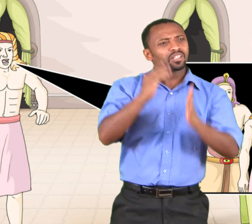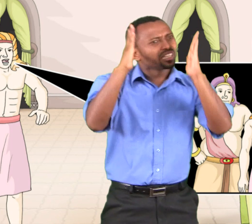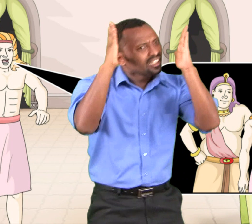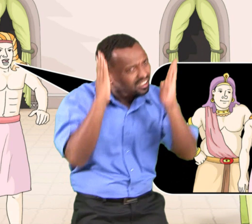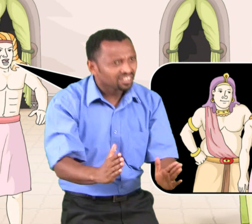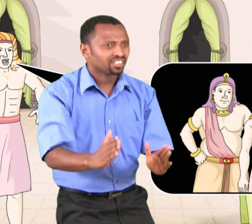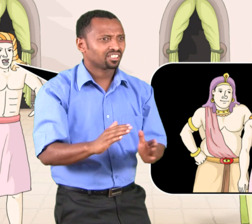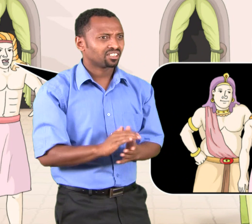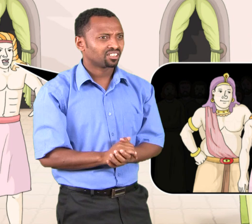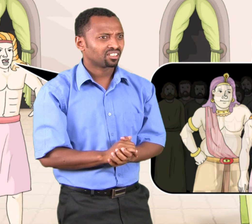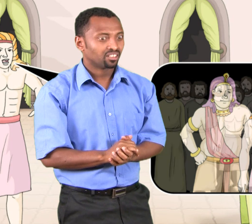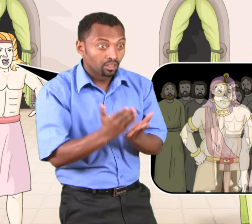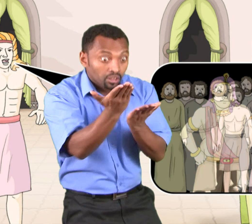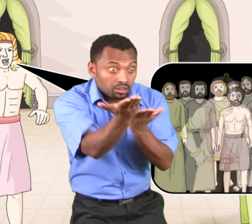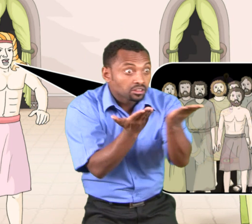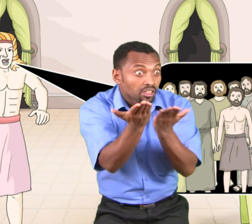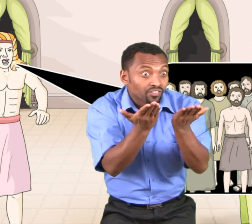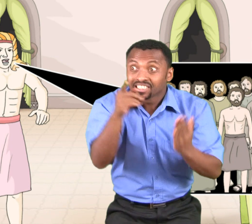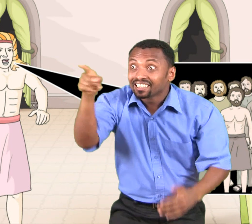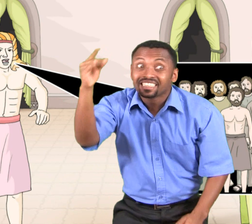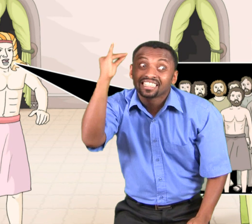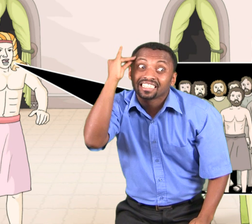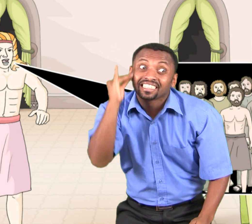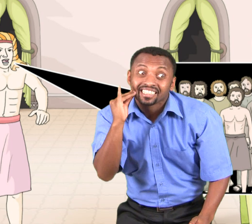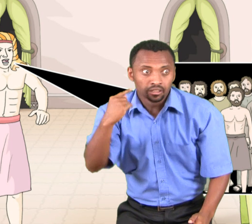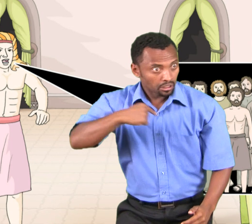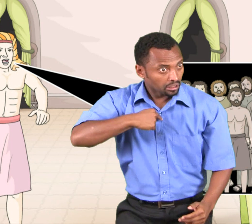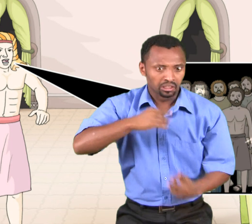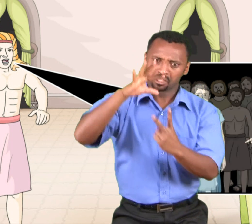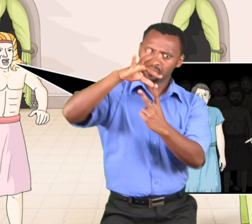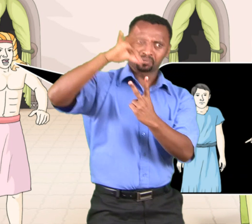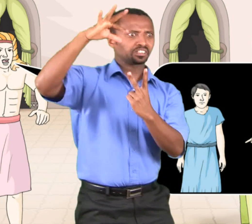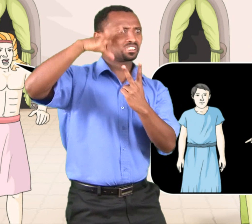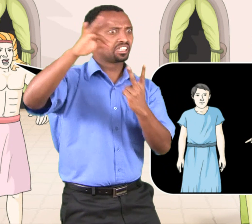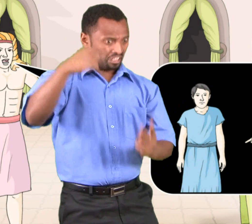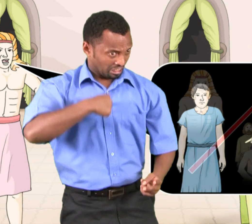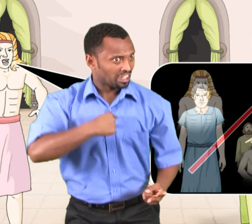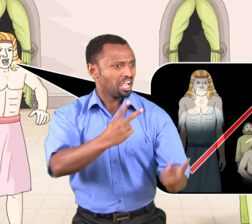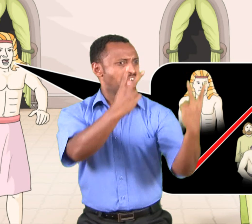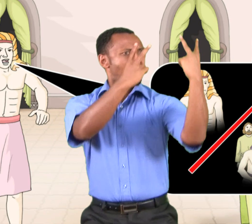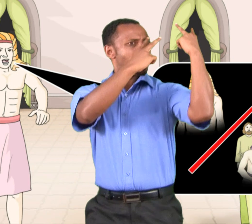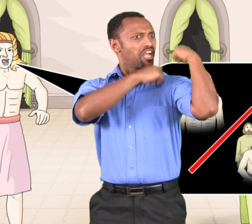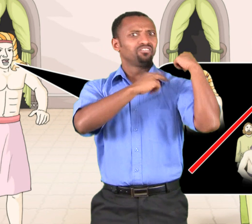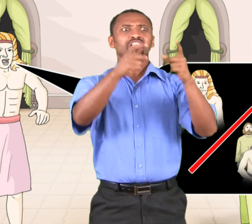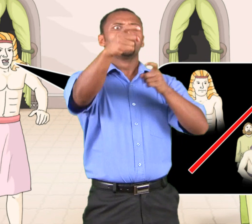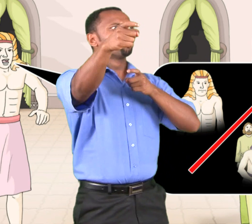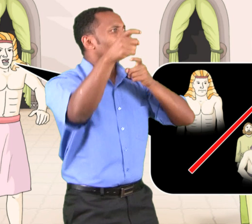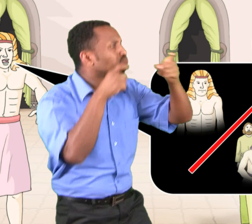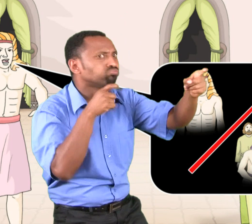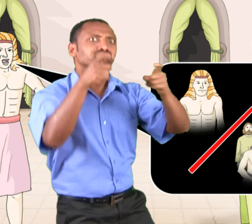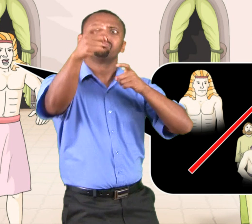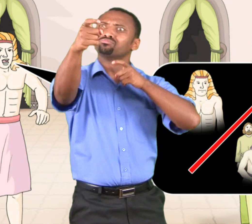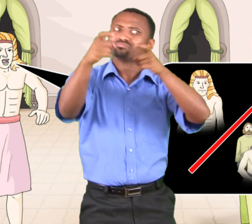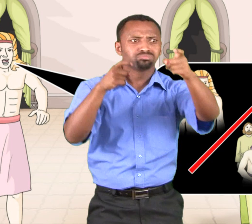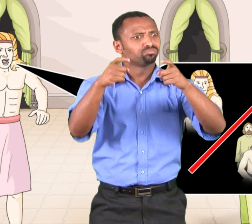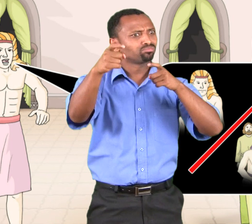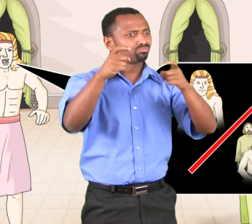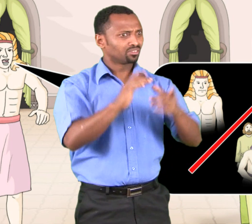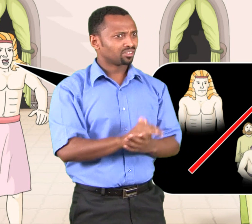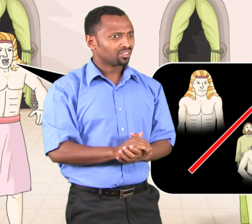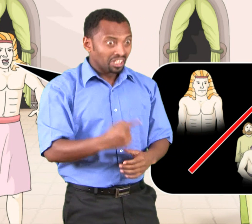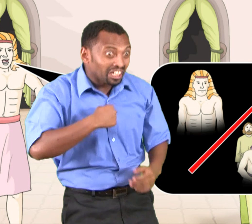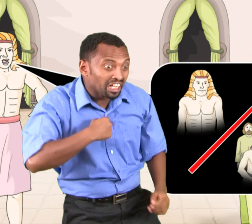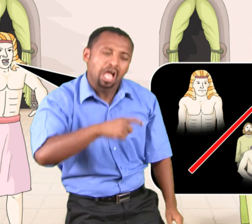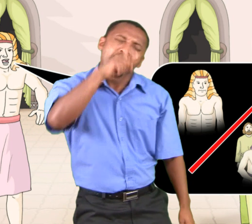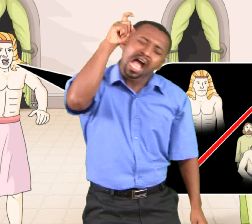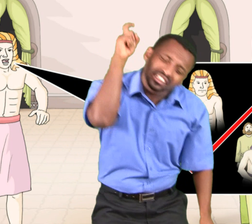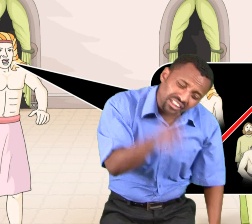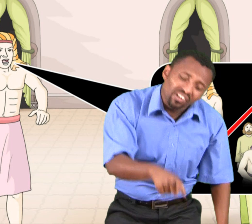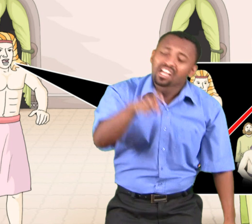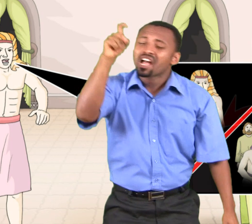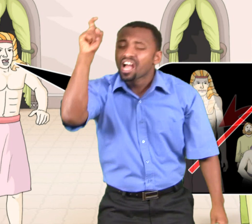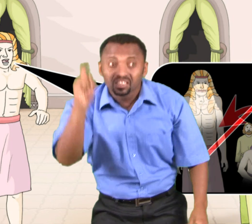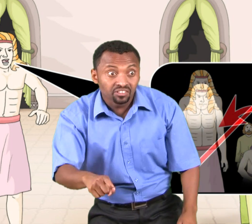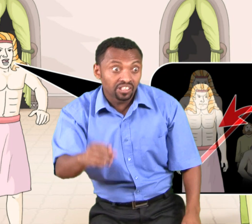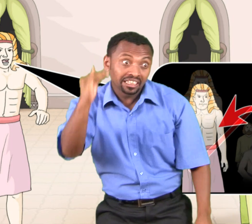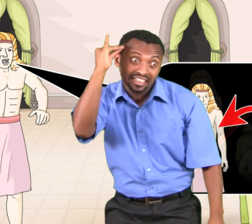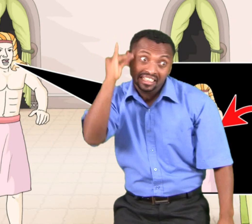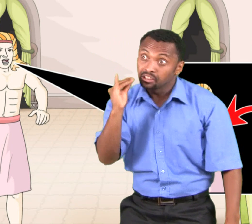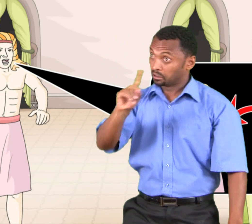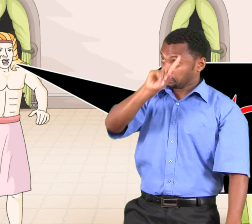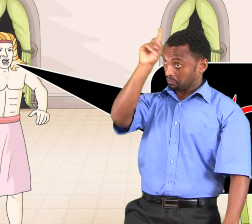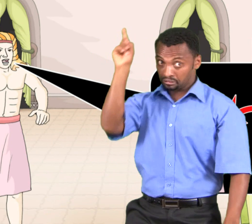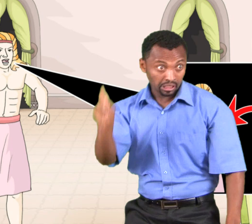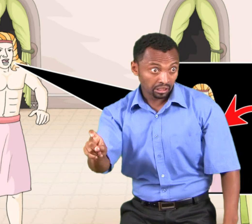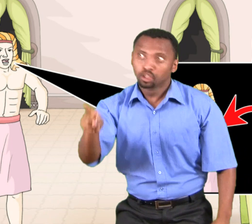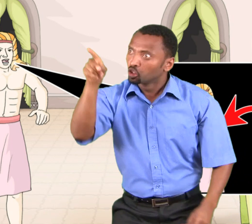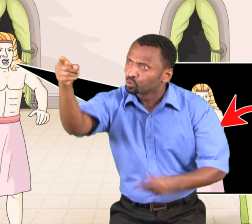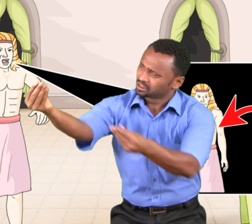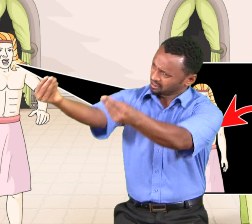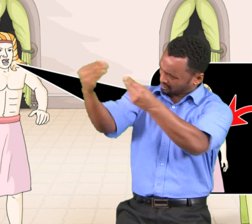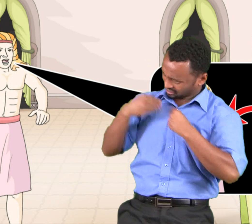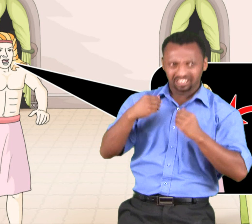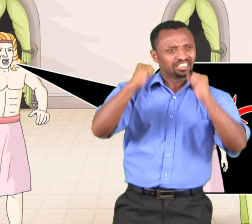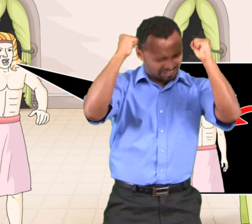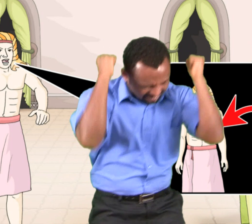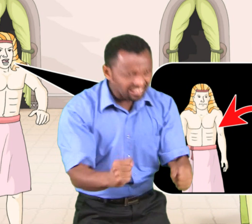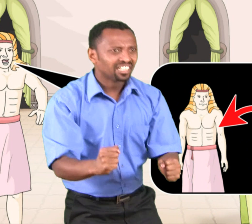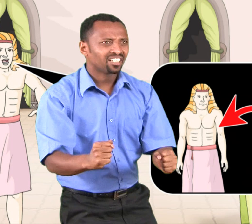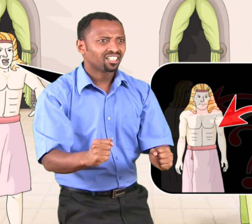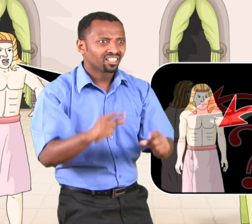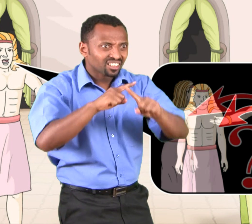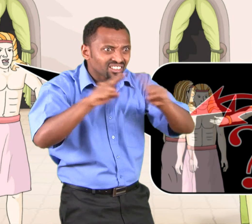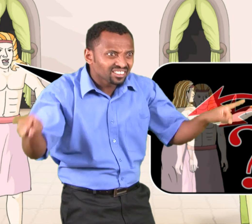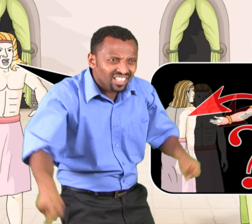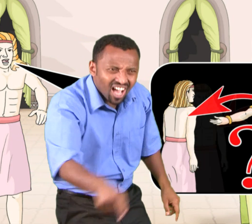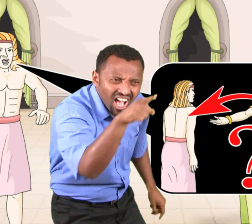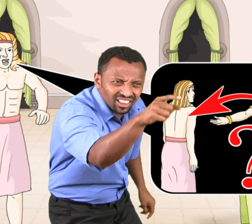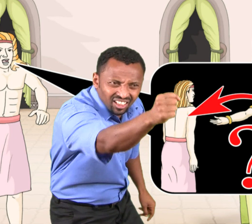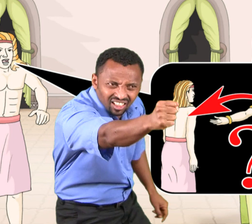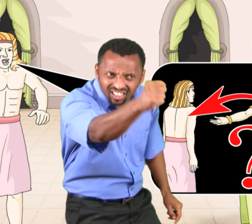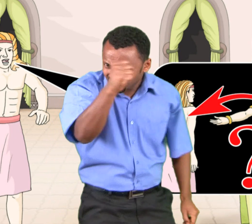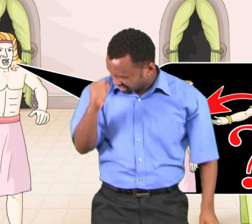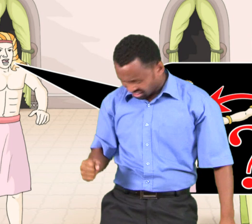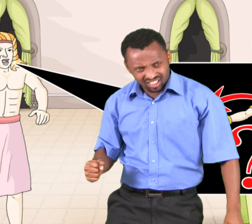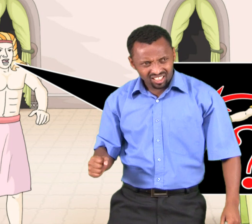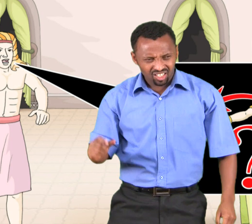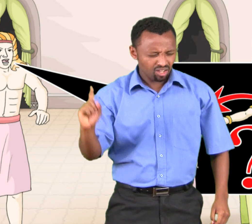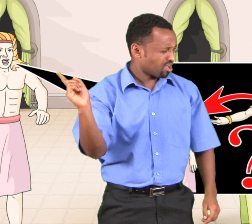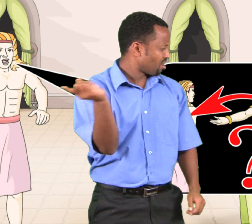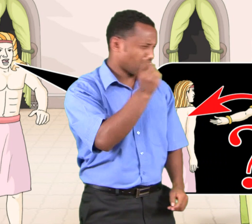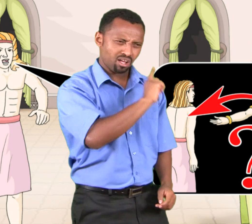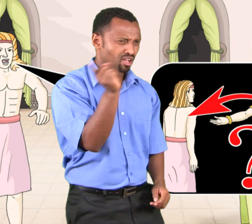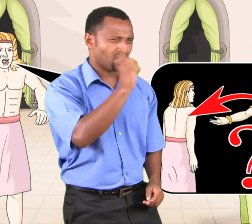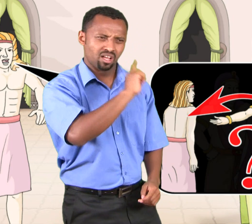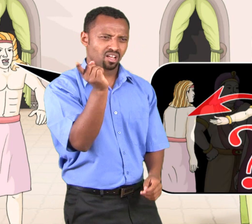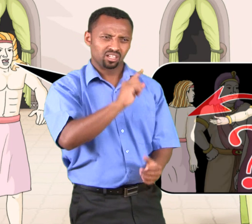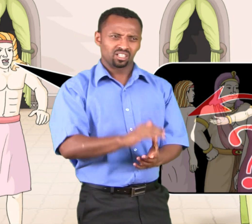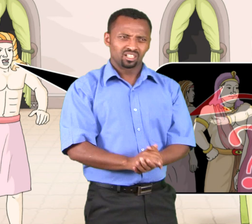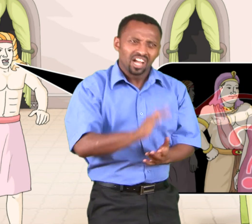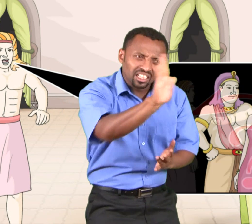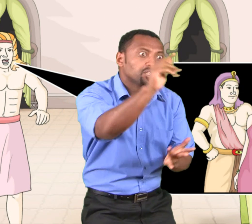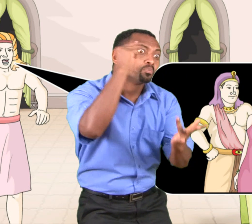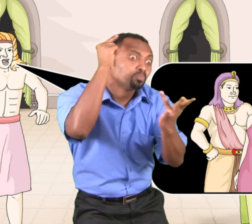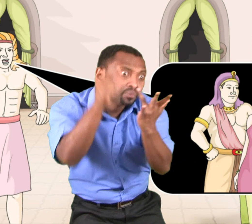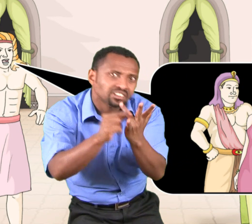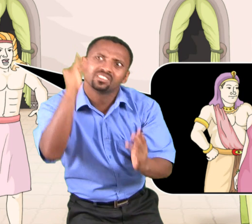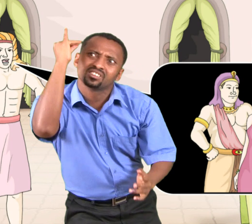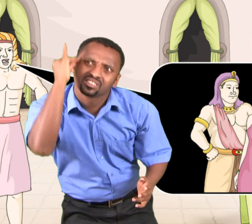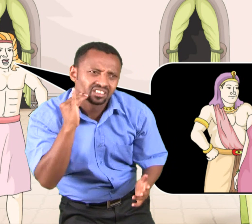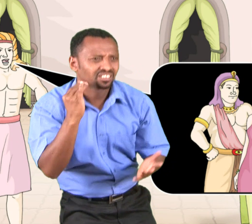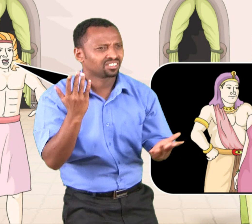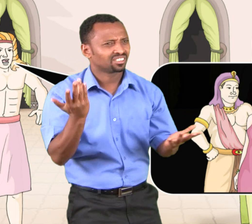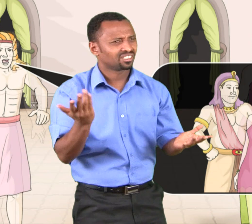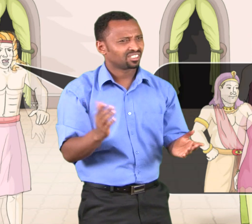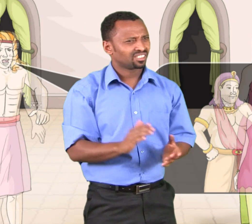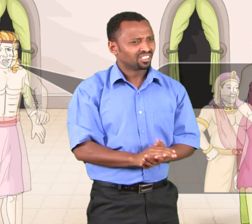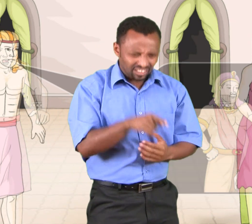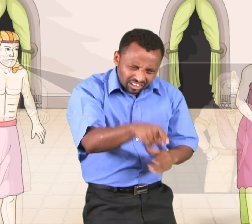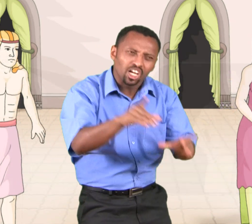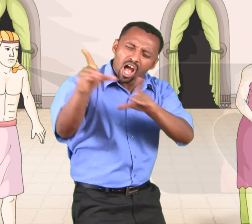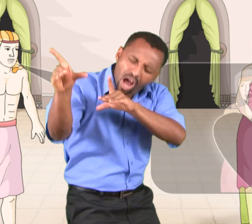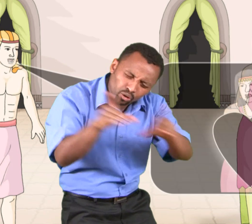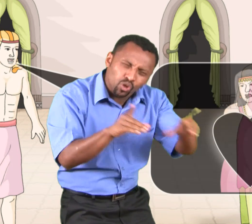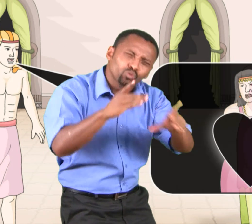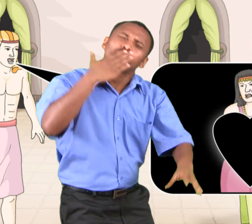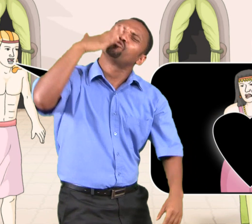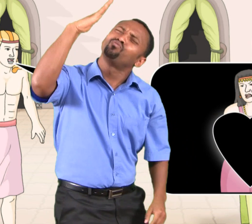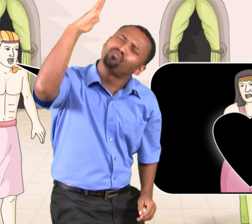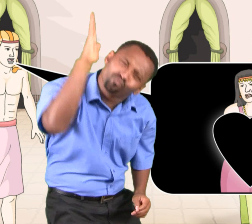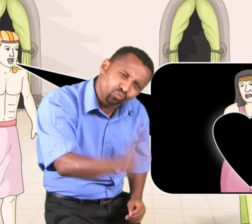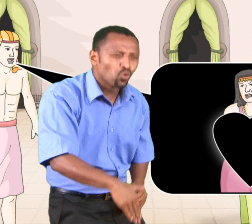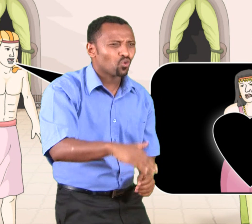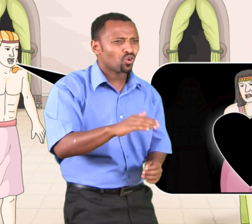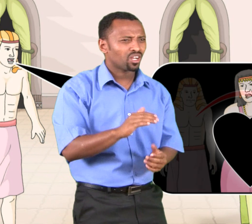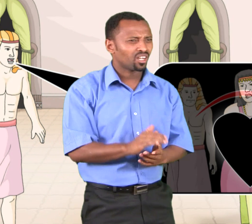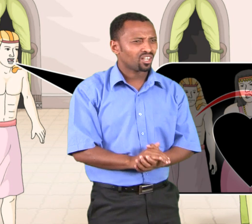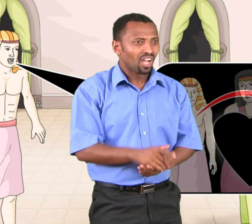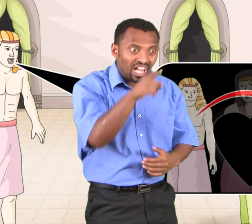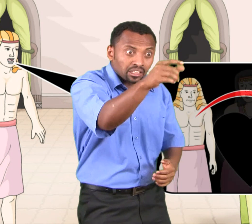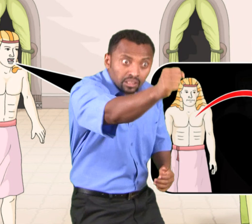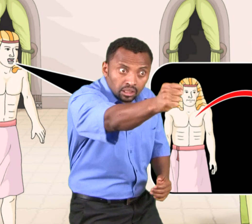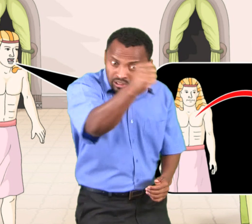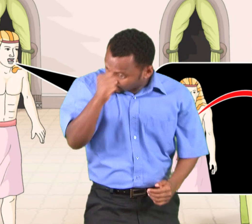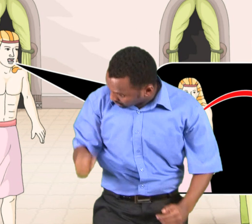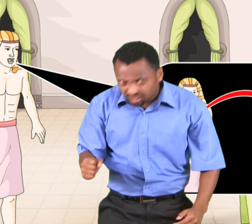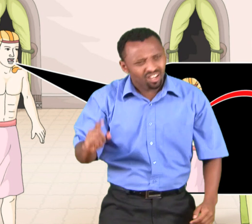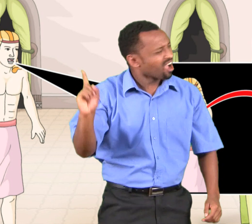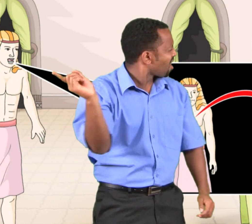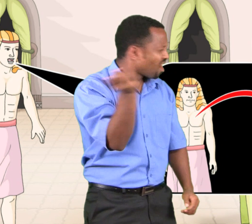No one in this house is greater than I am. He has withheld nothing from me except you, because you are his wife.